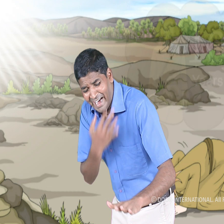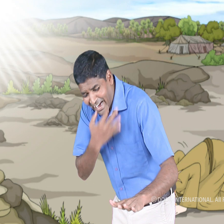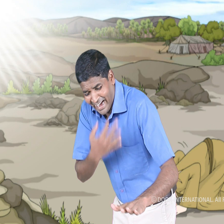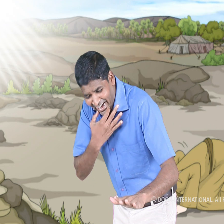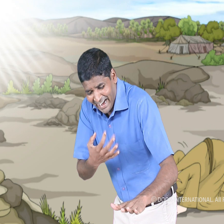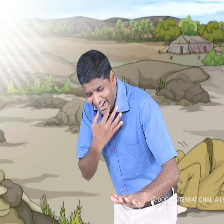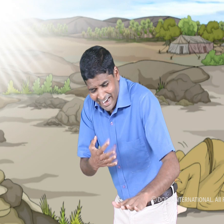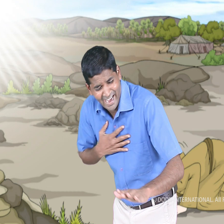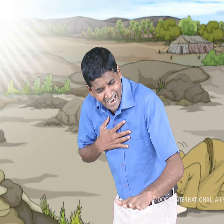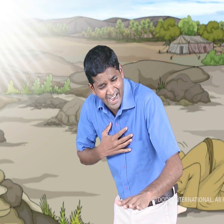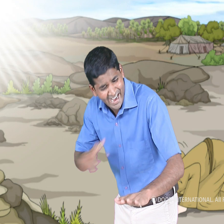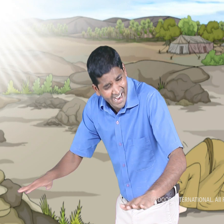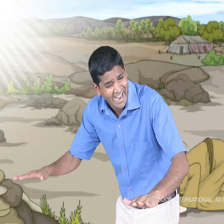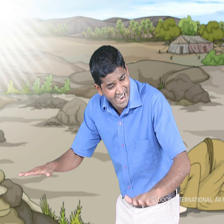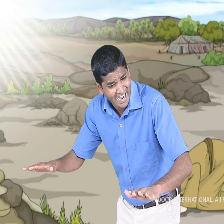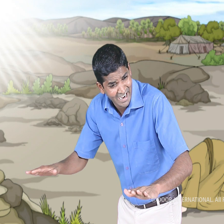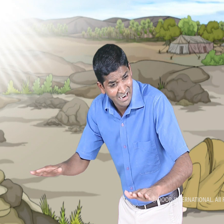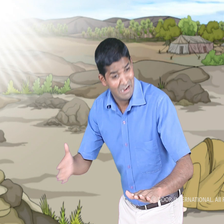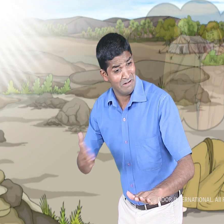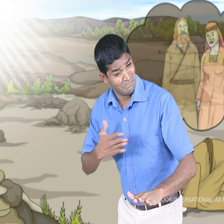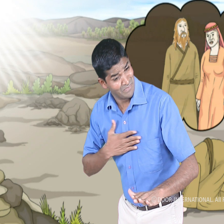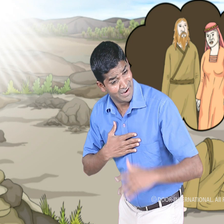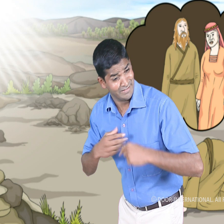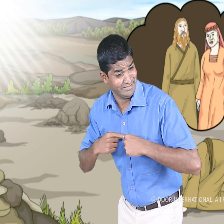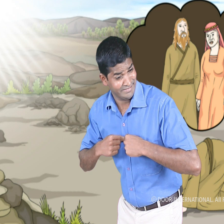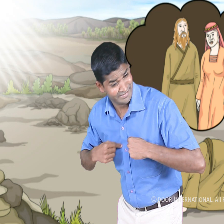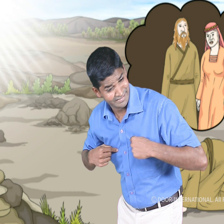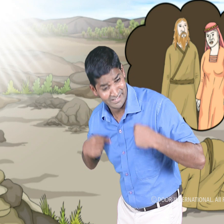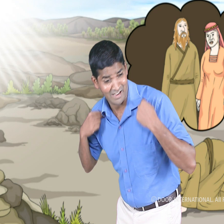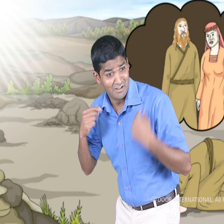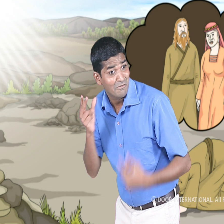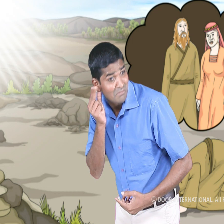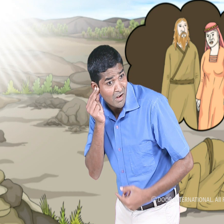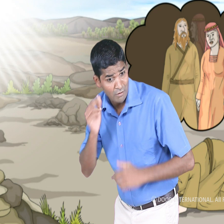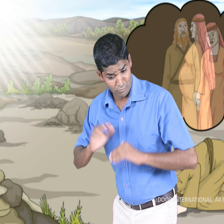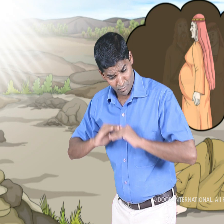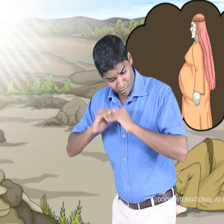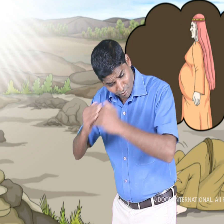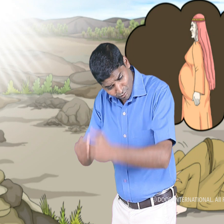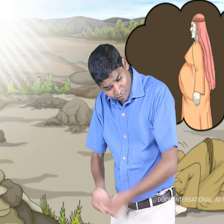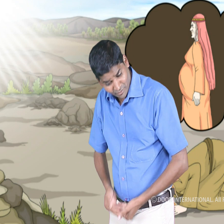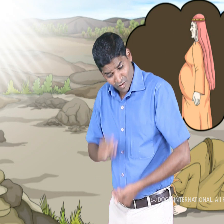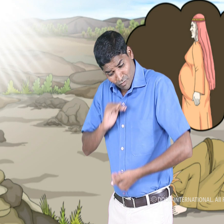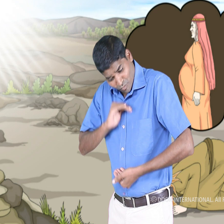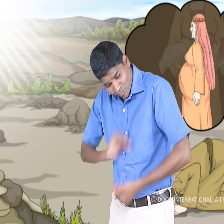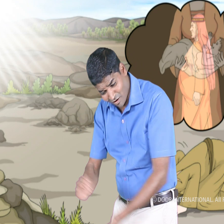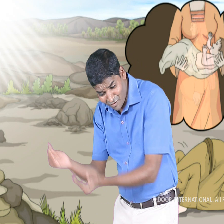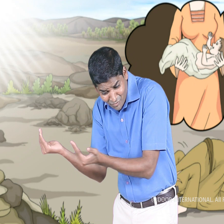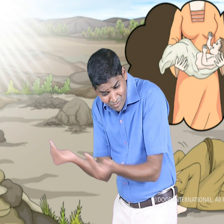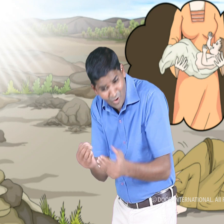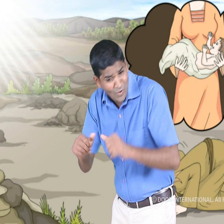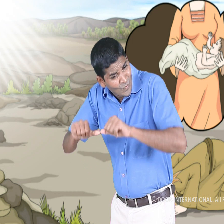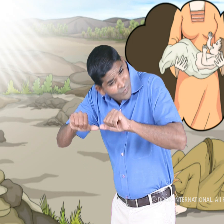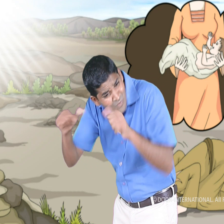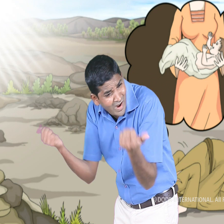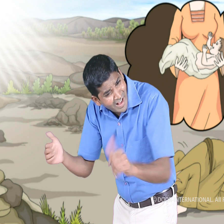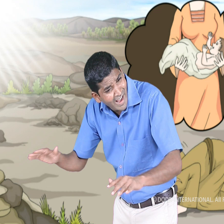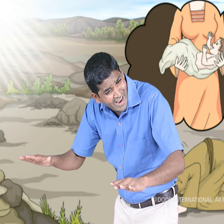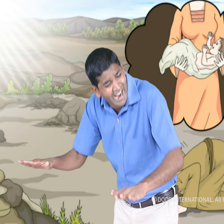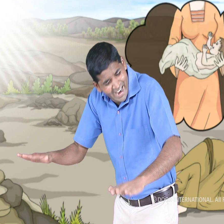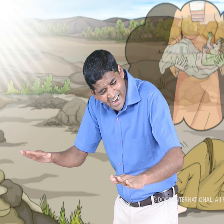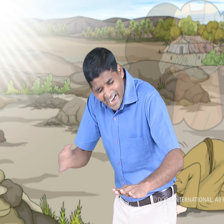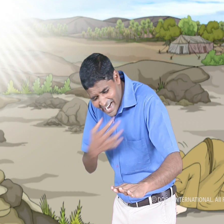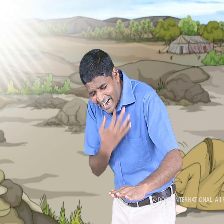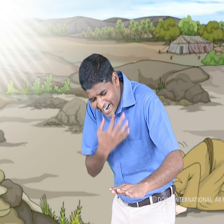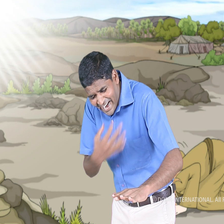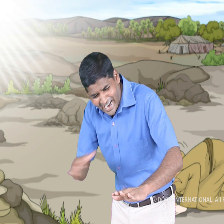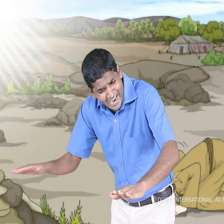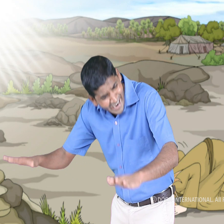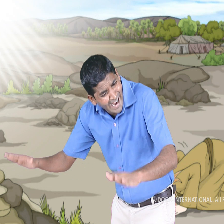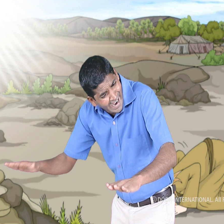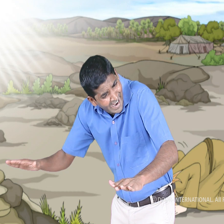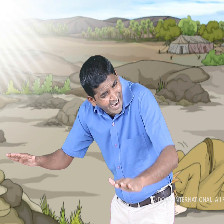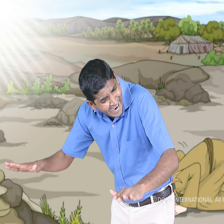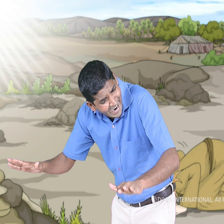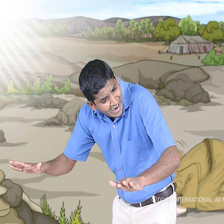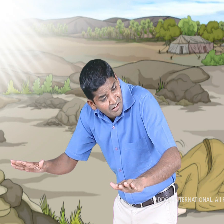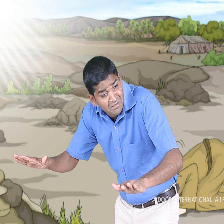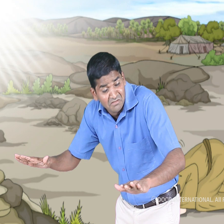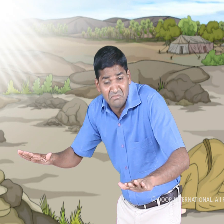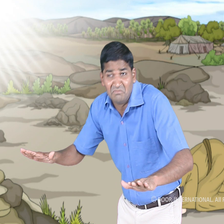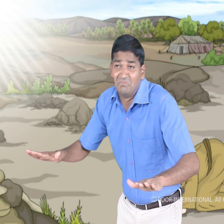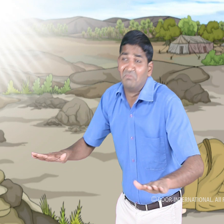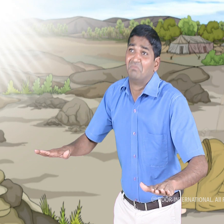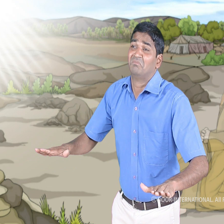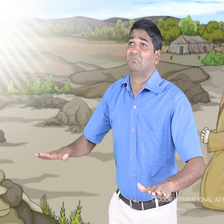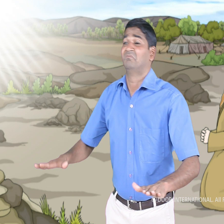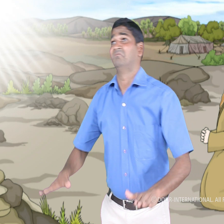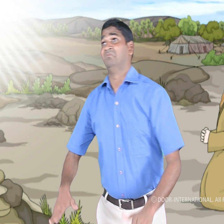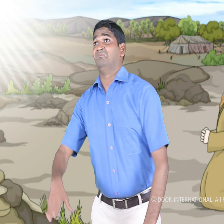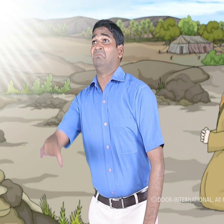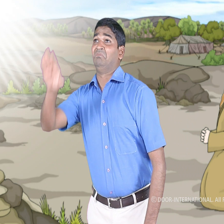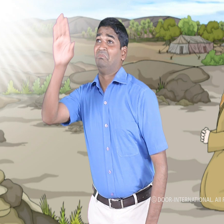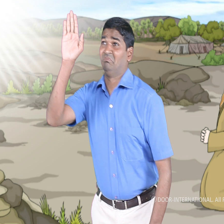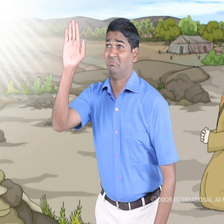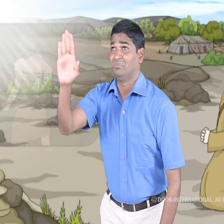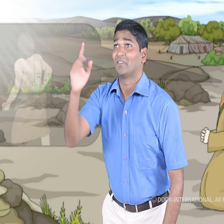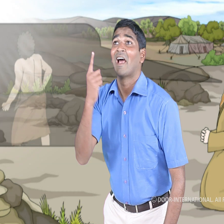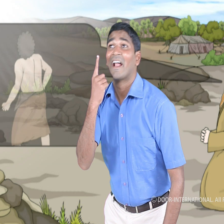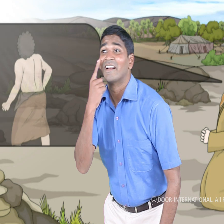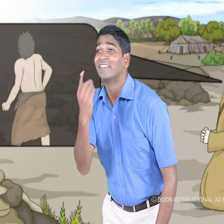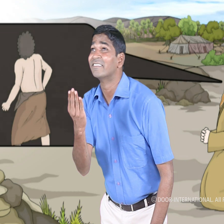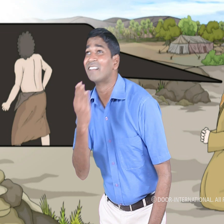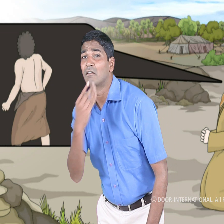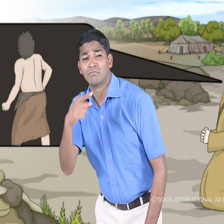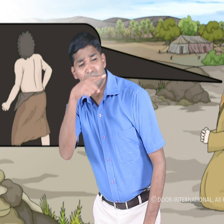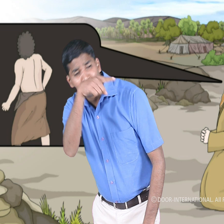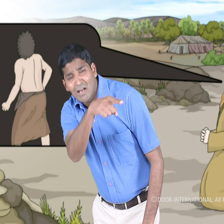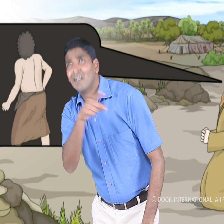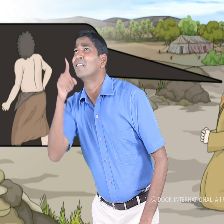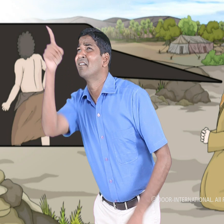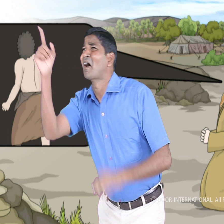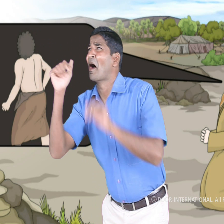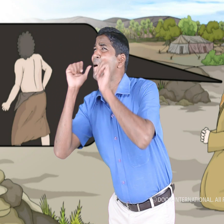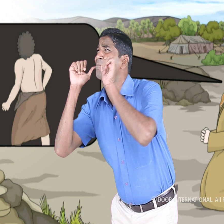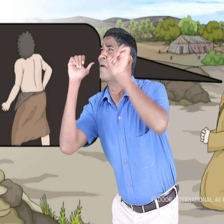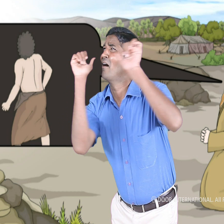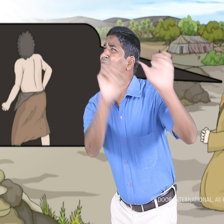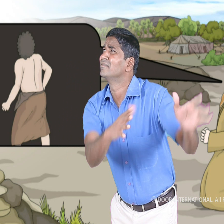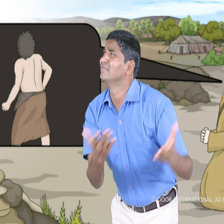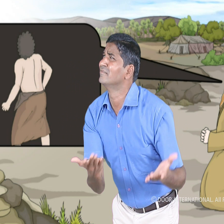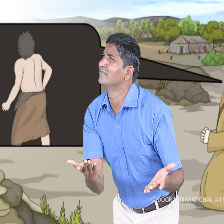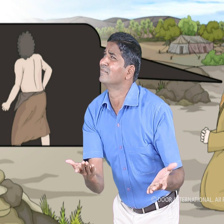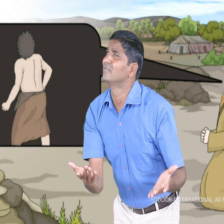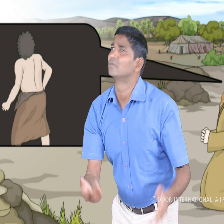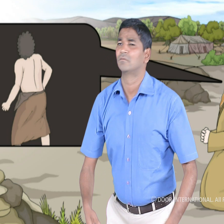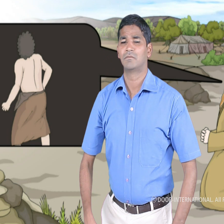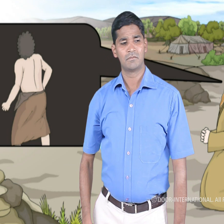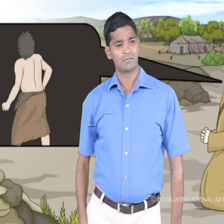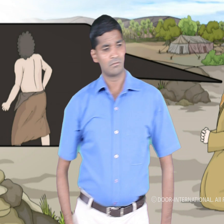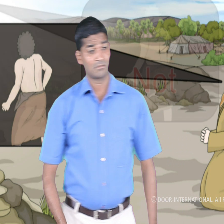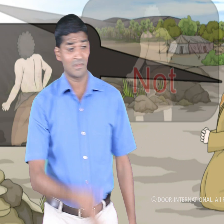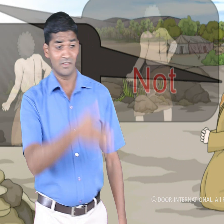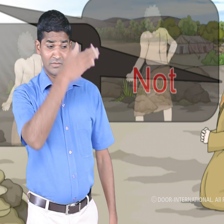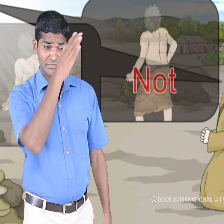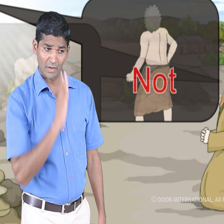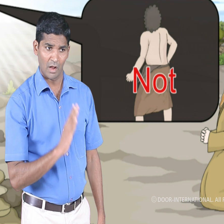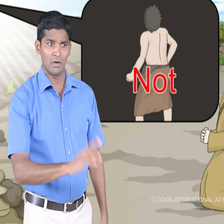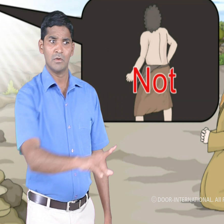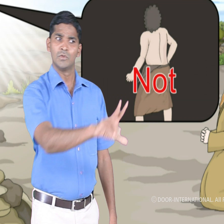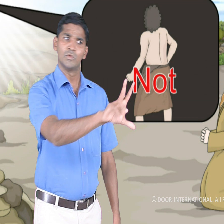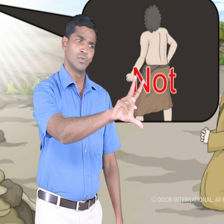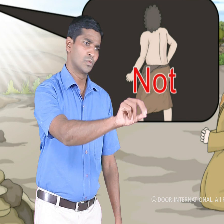Can Sarah give birth at the age of ninety?” And Abraham said to God, “O that Ishmael might live under Your blessing!”